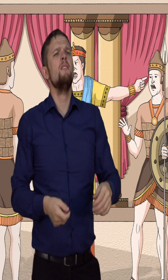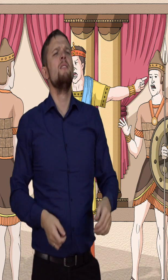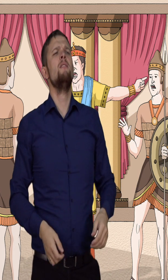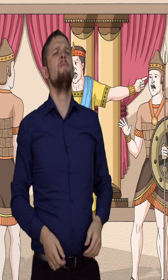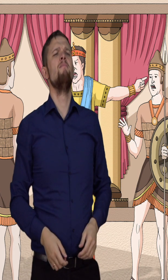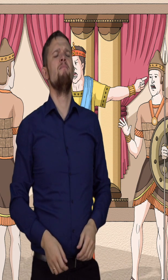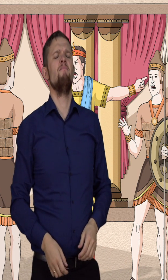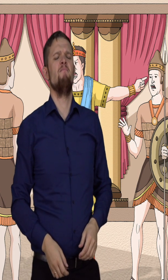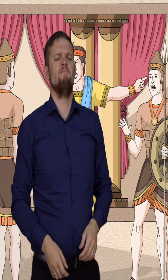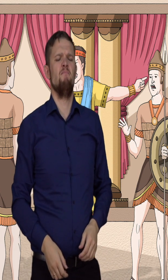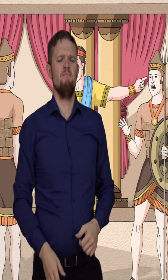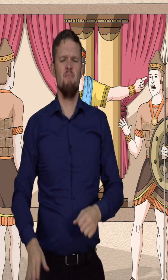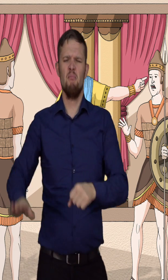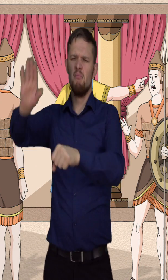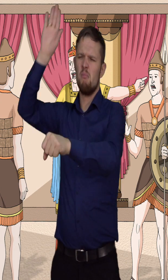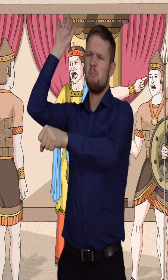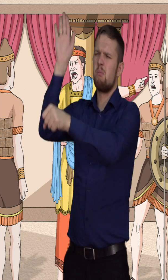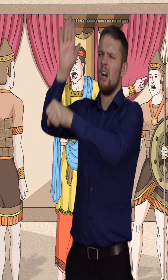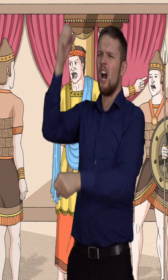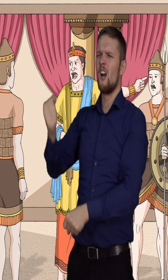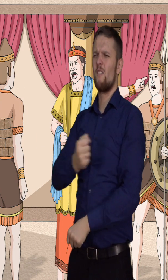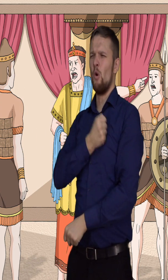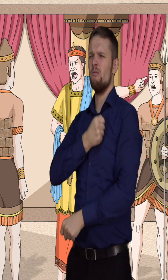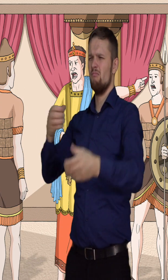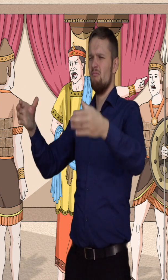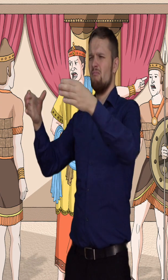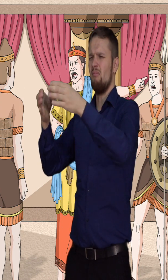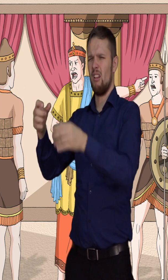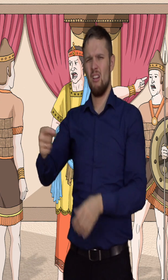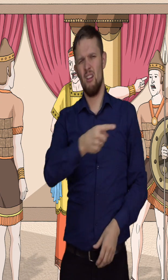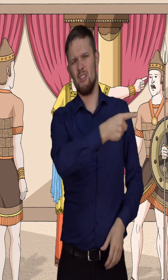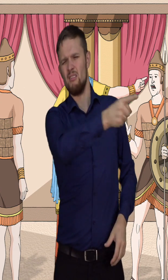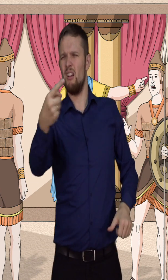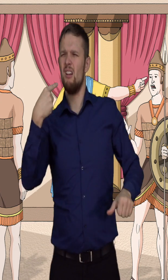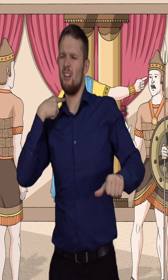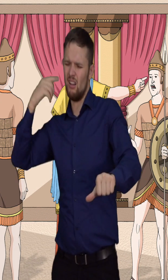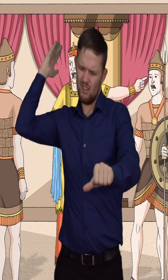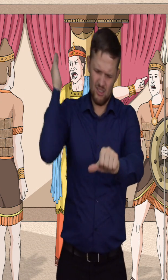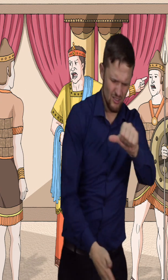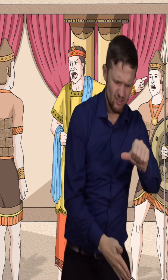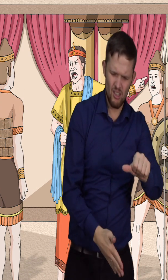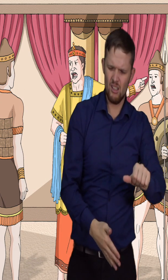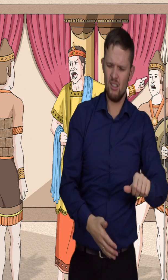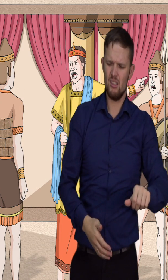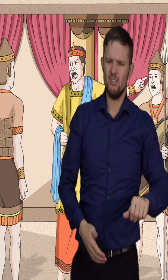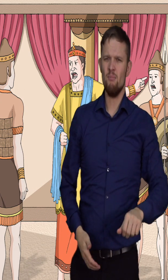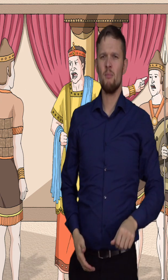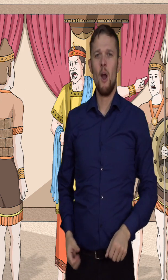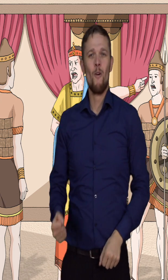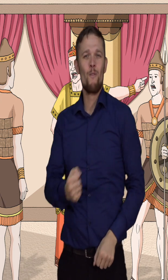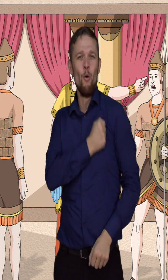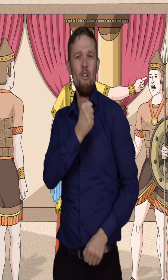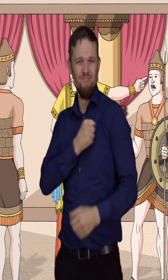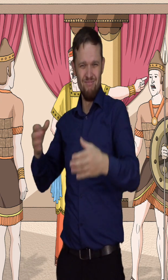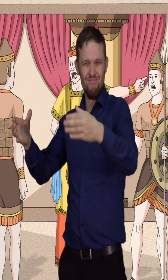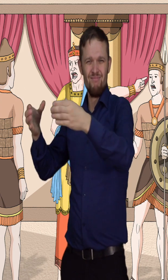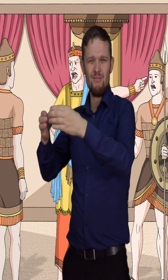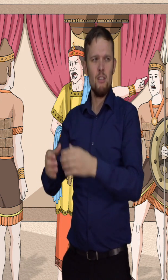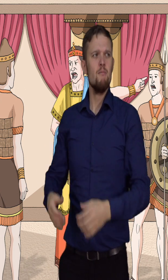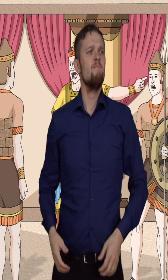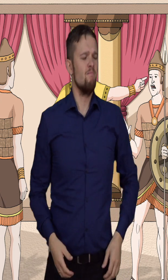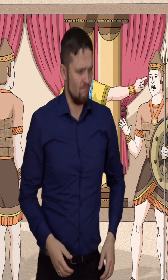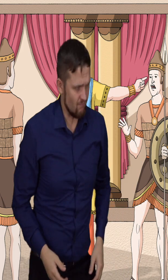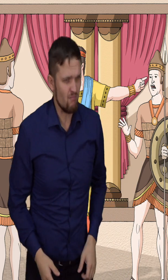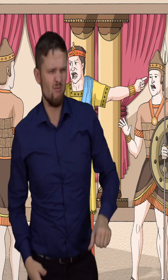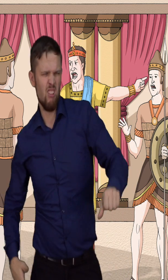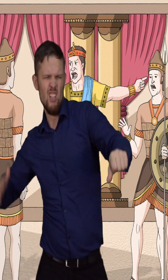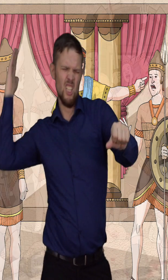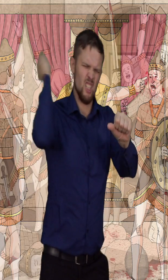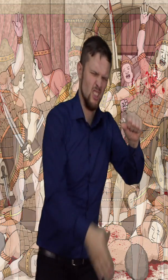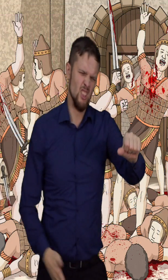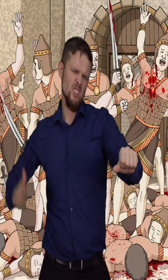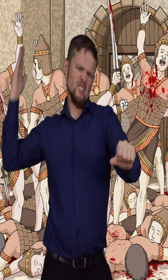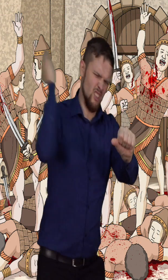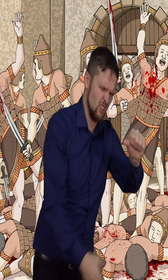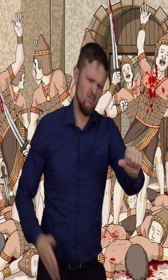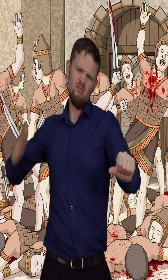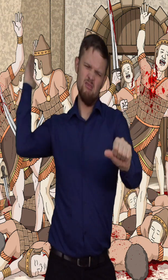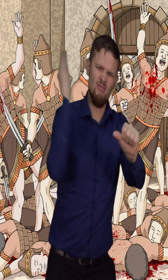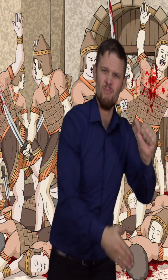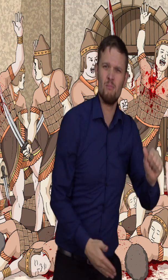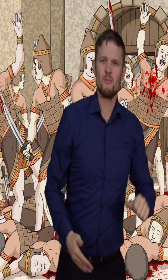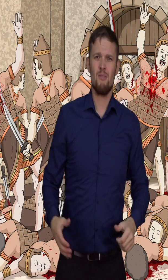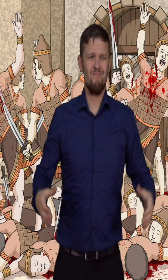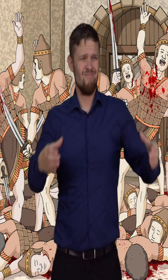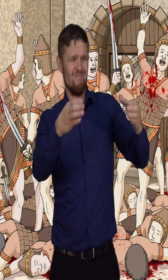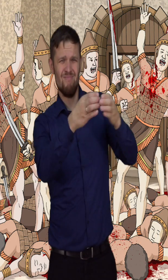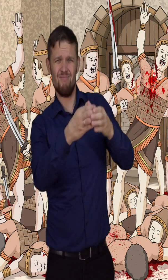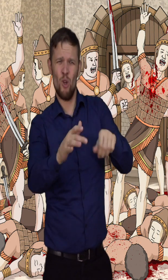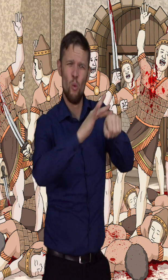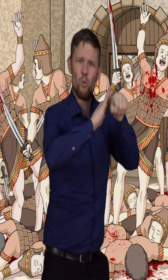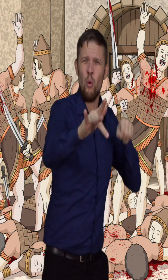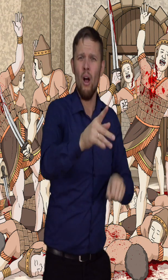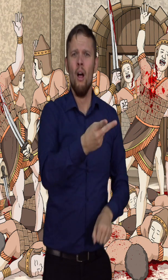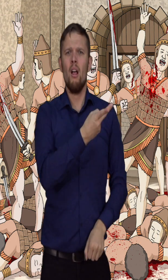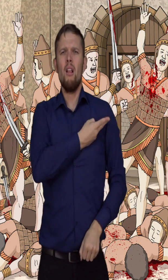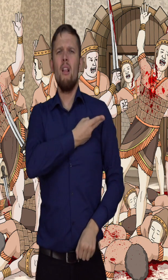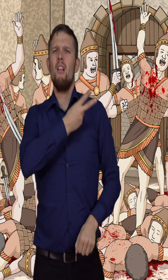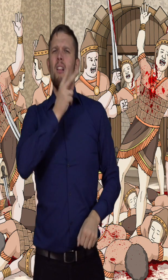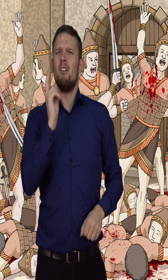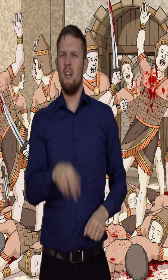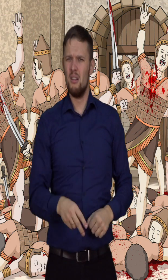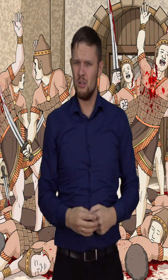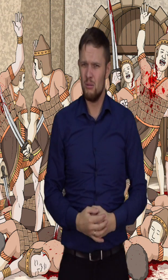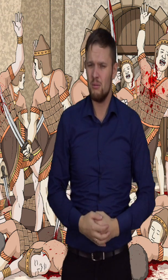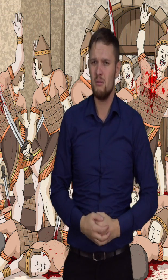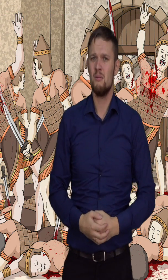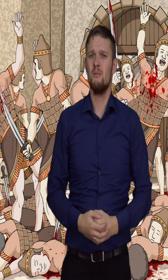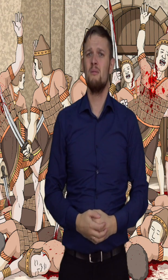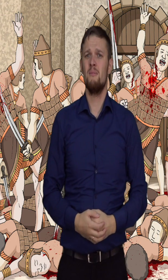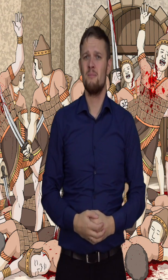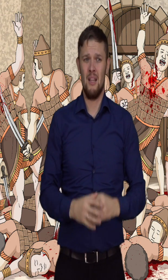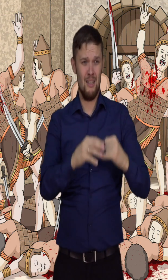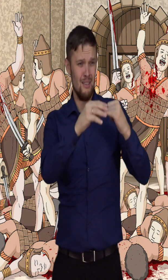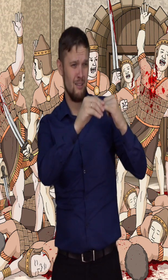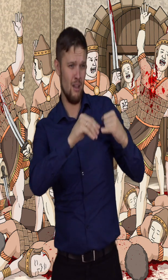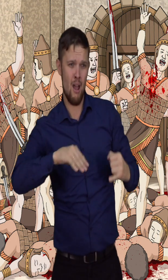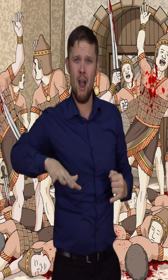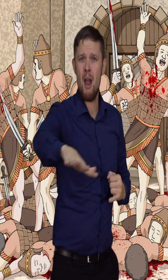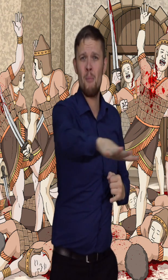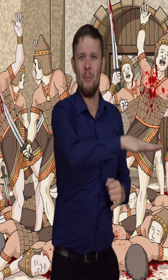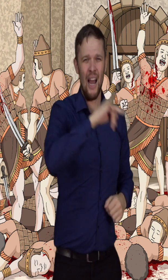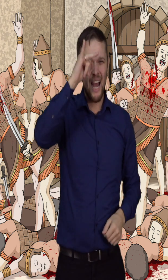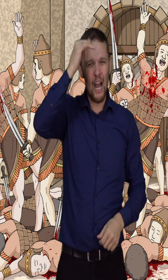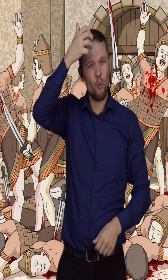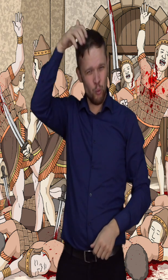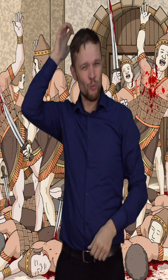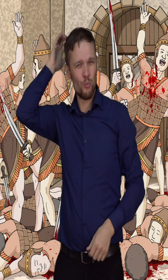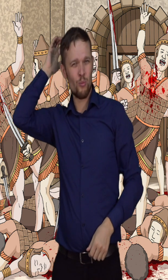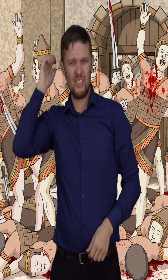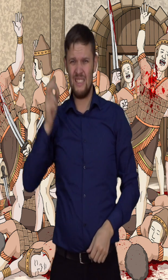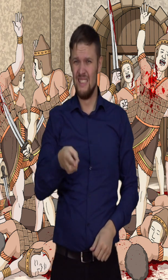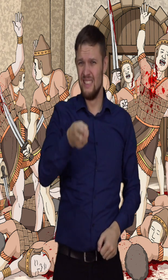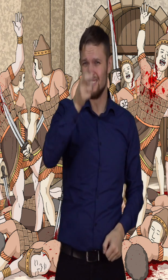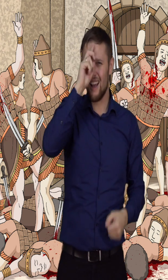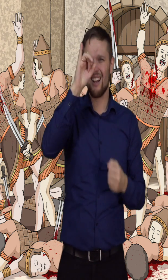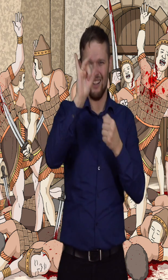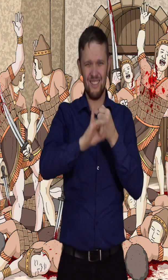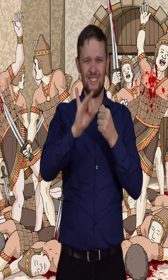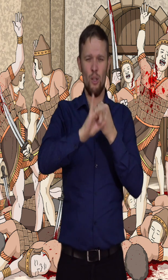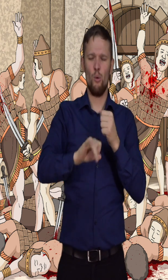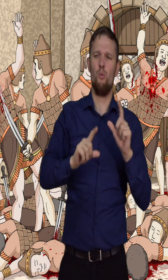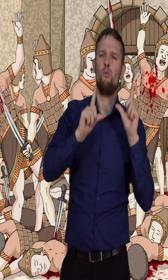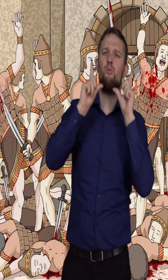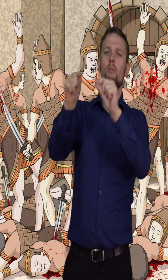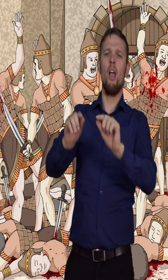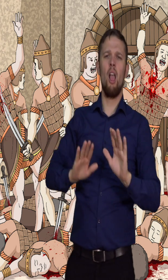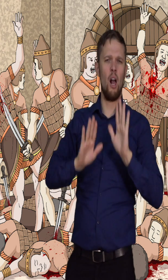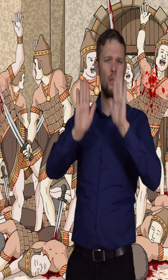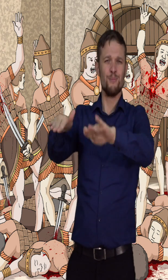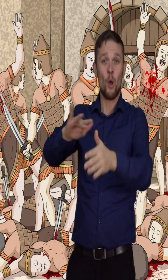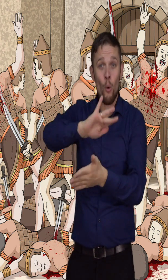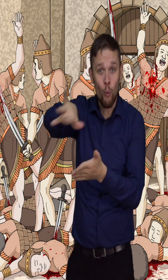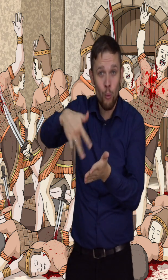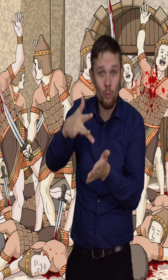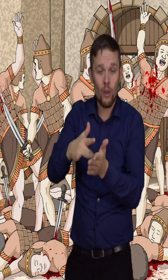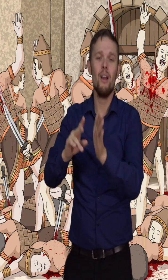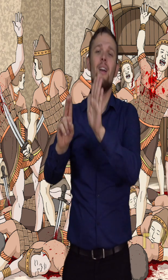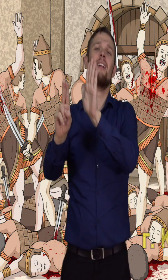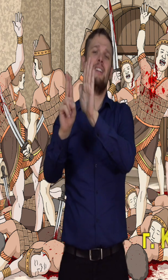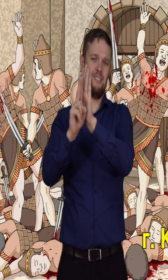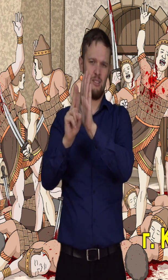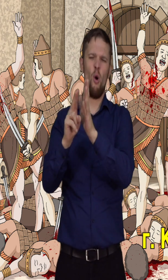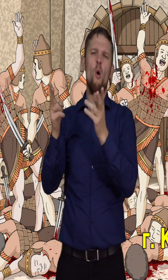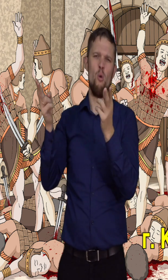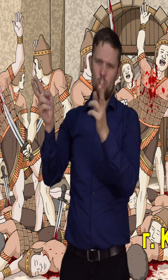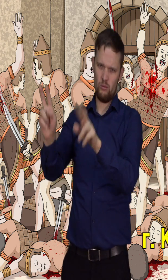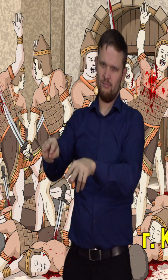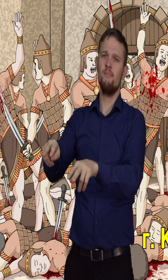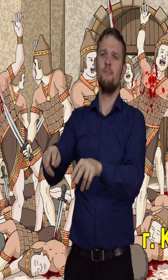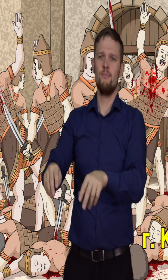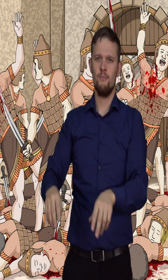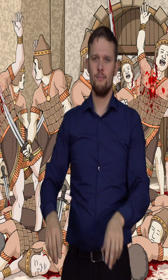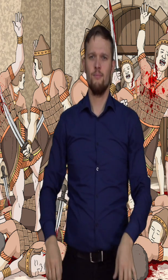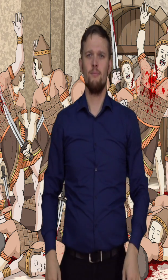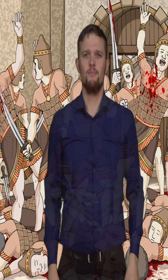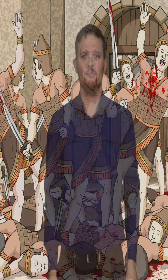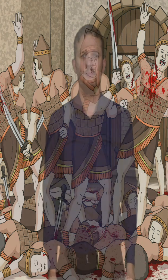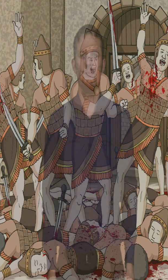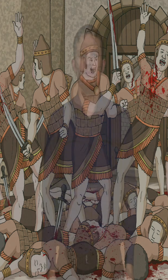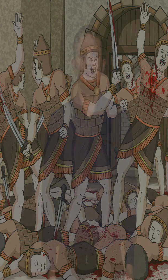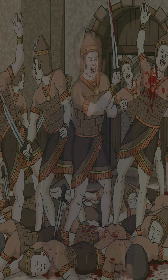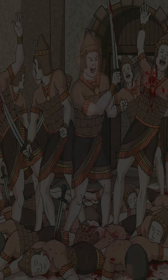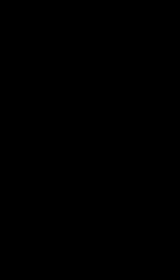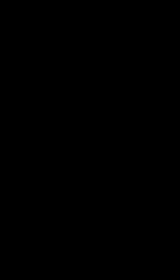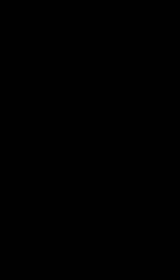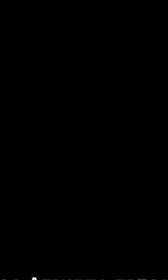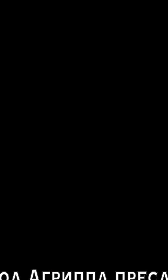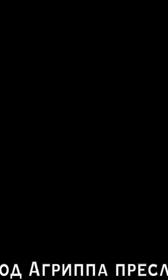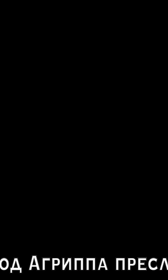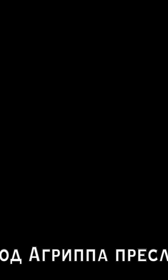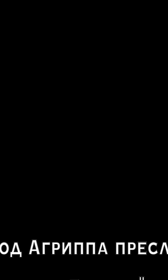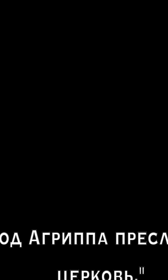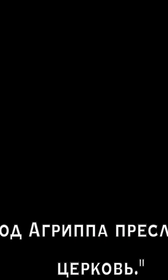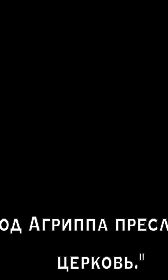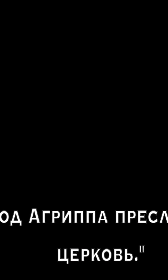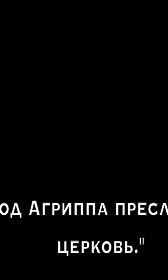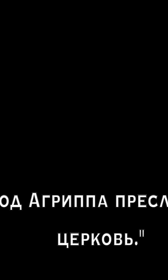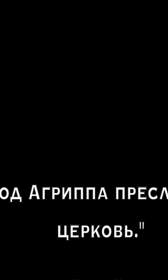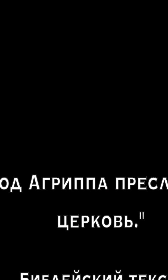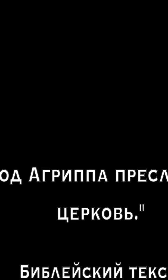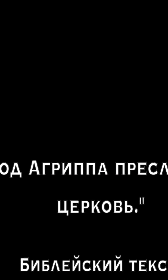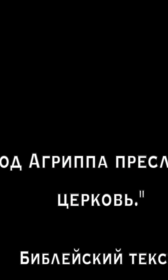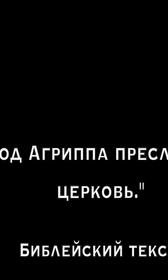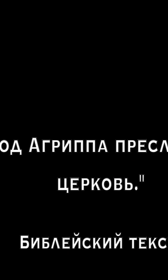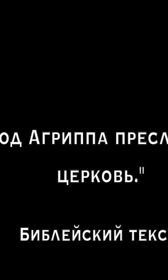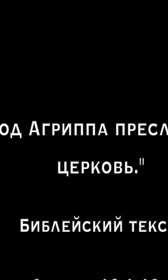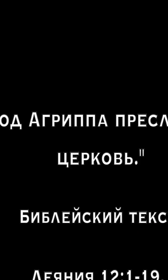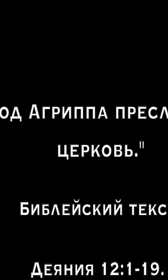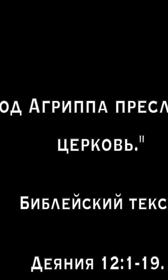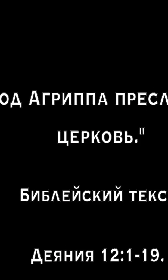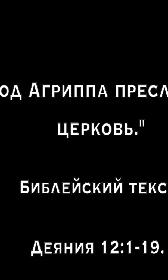Then he went down from Judea to Caesarea and spent some time there.